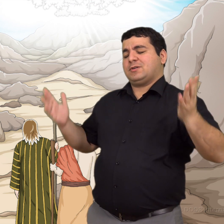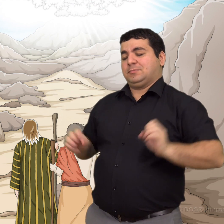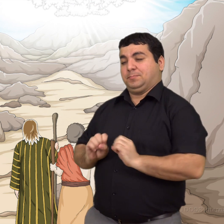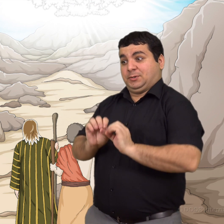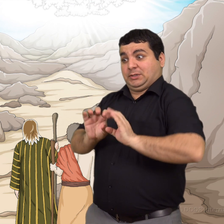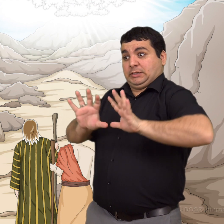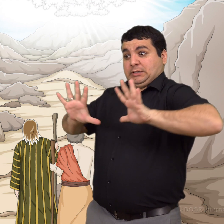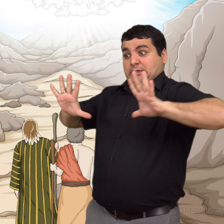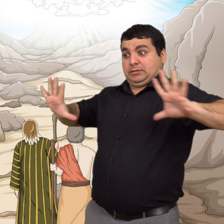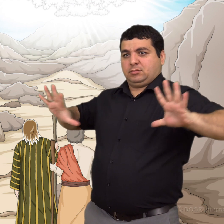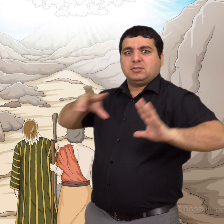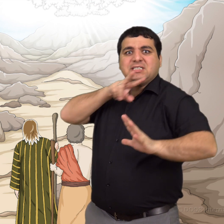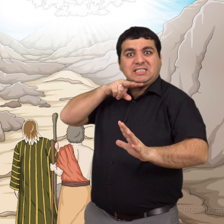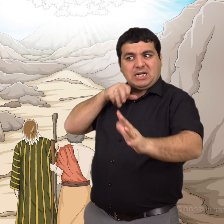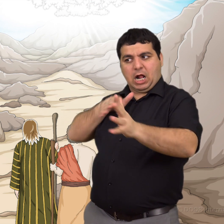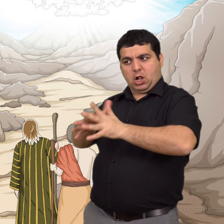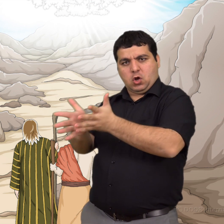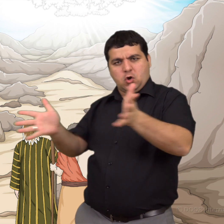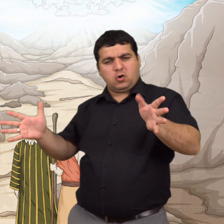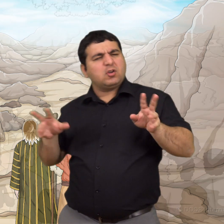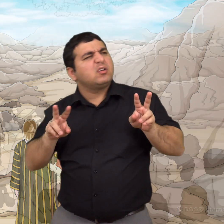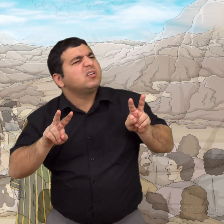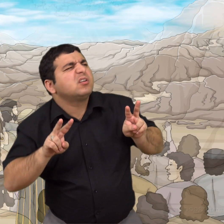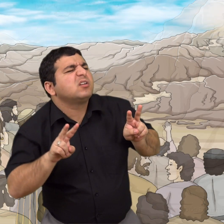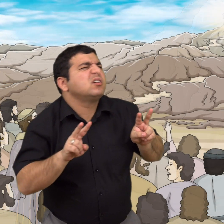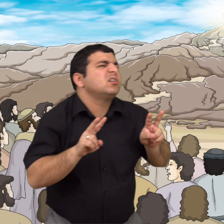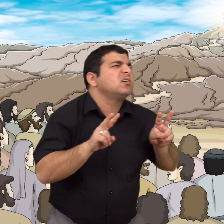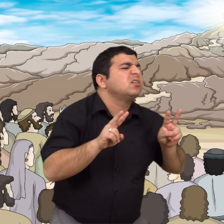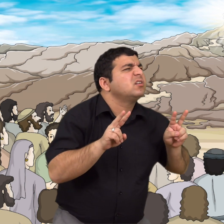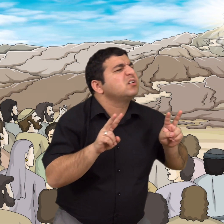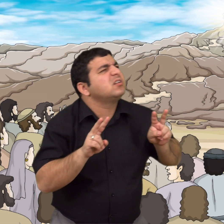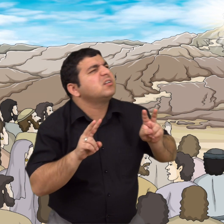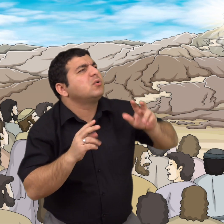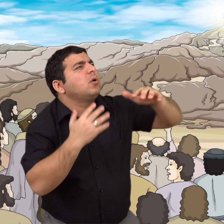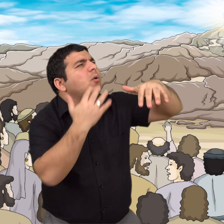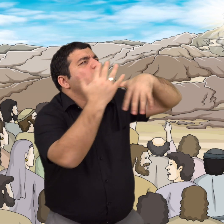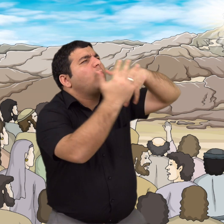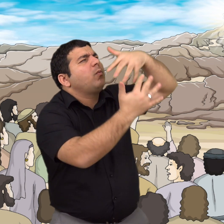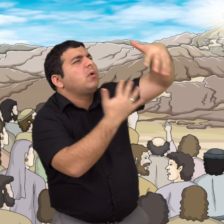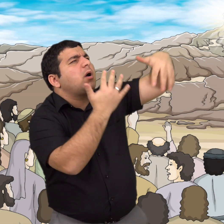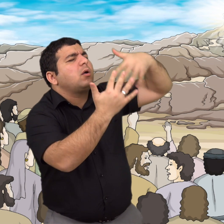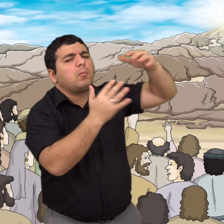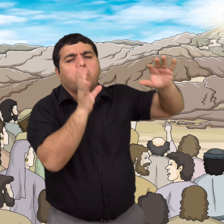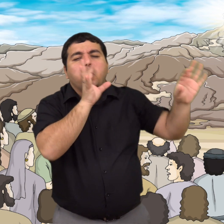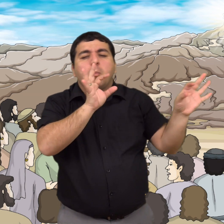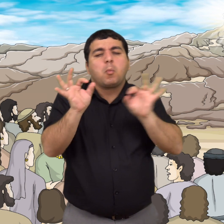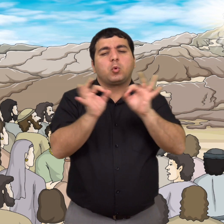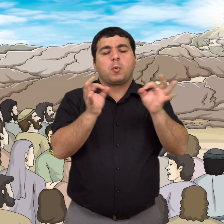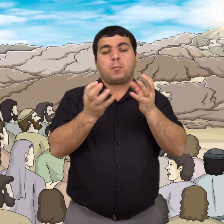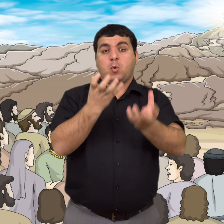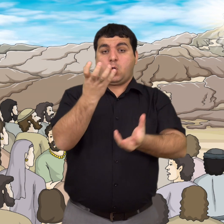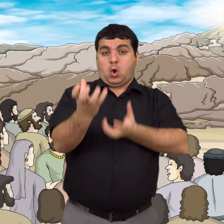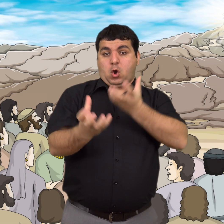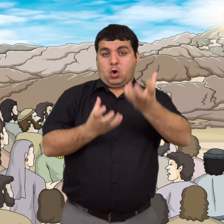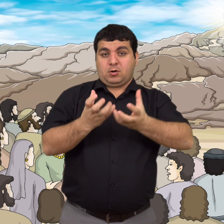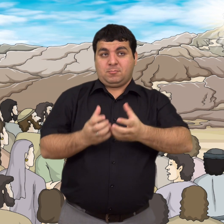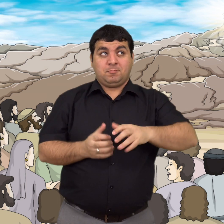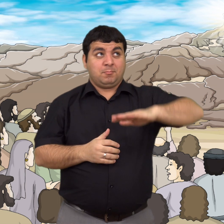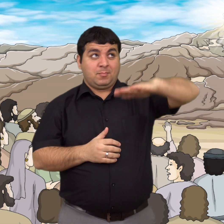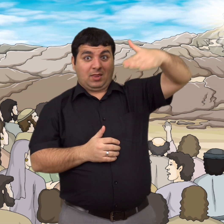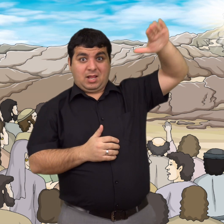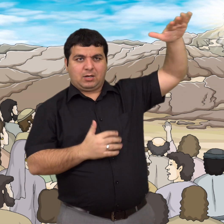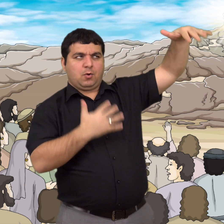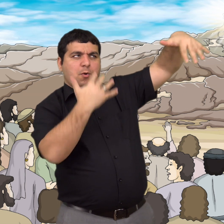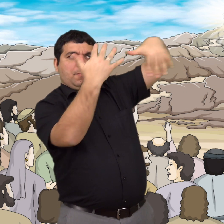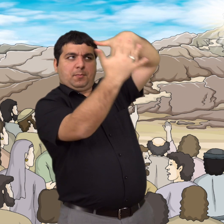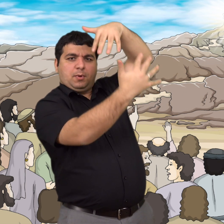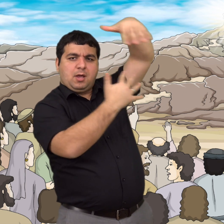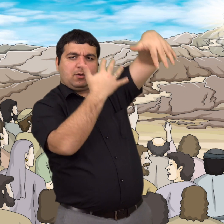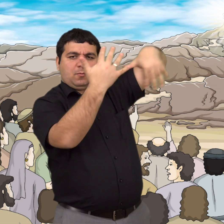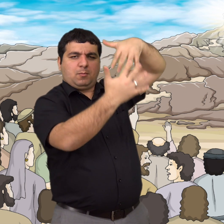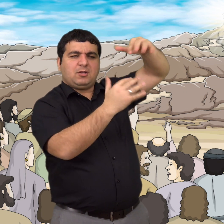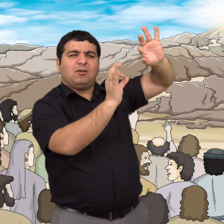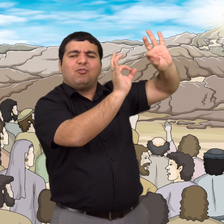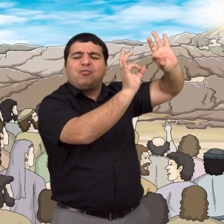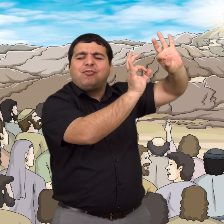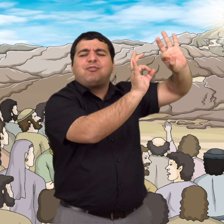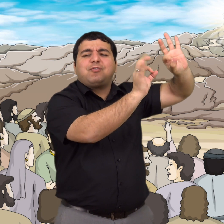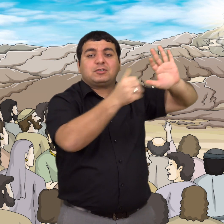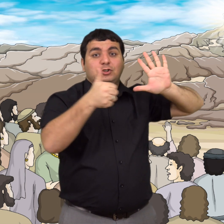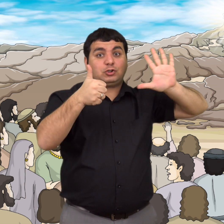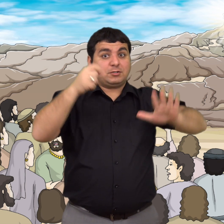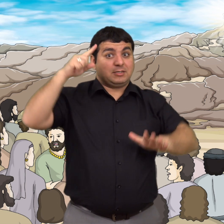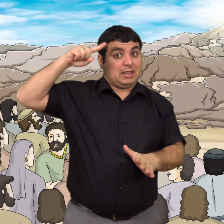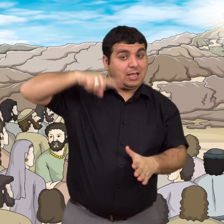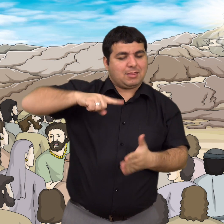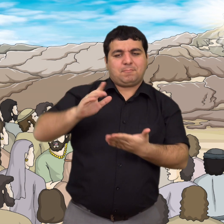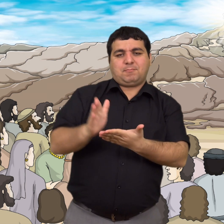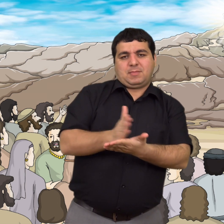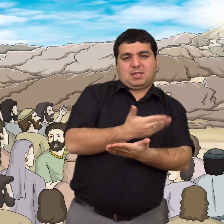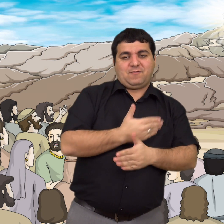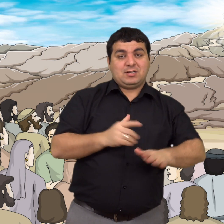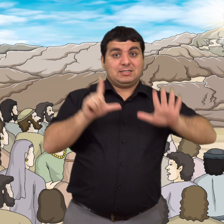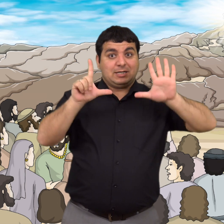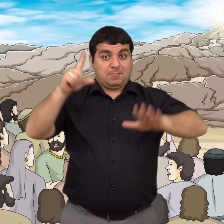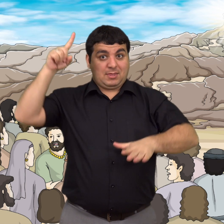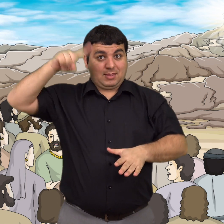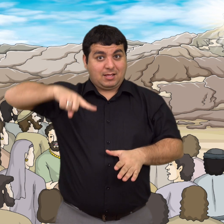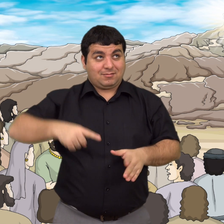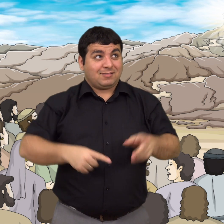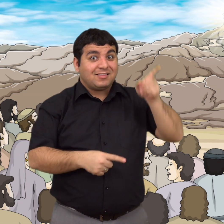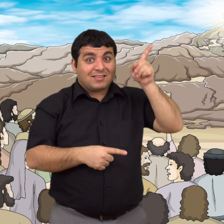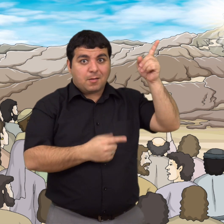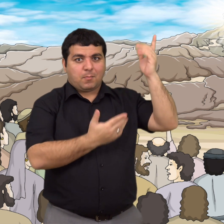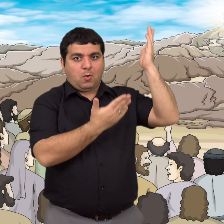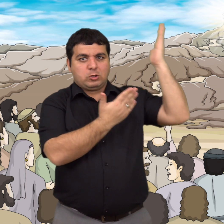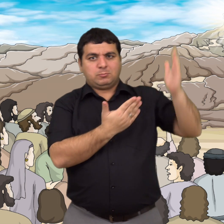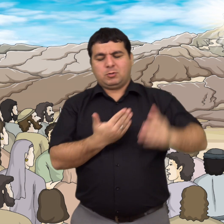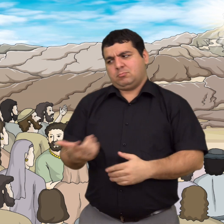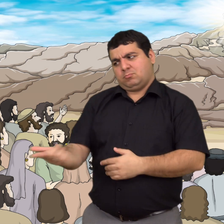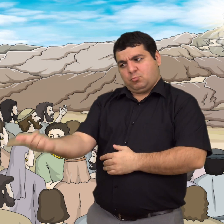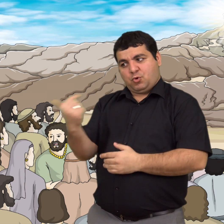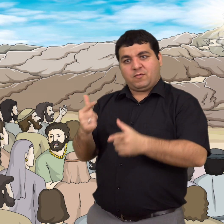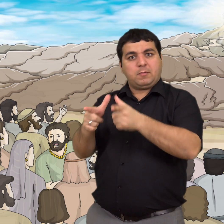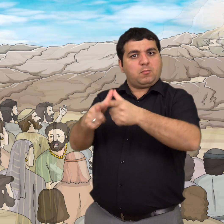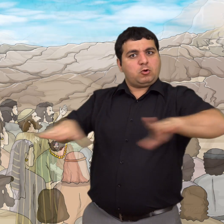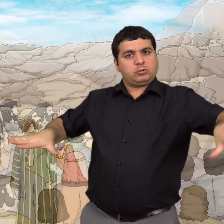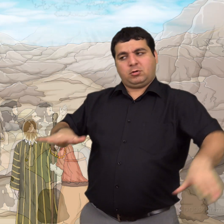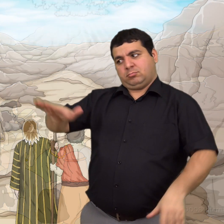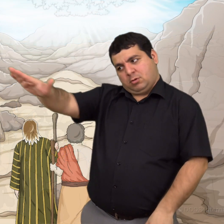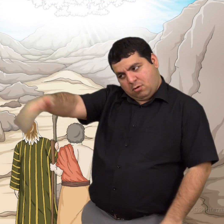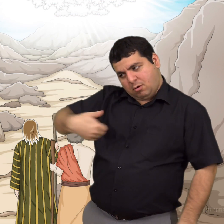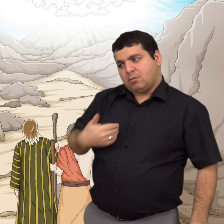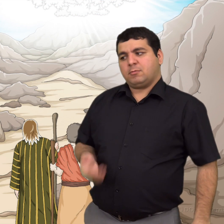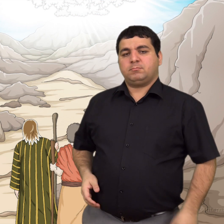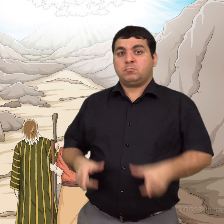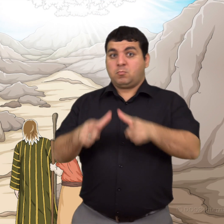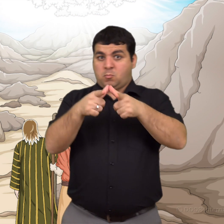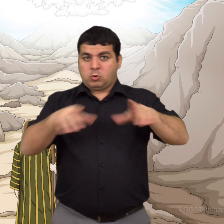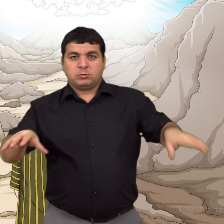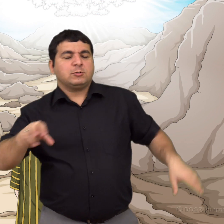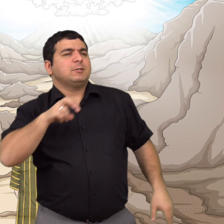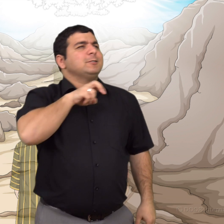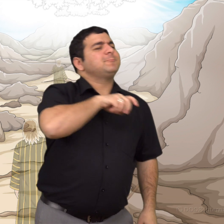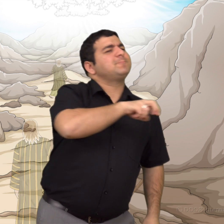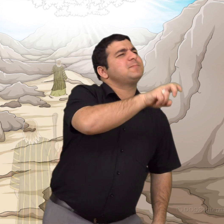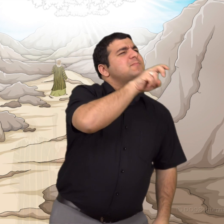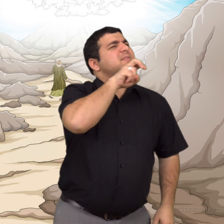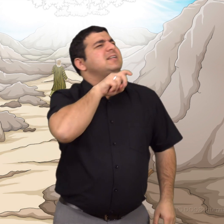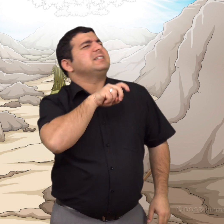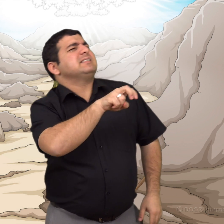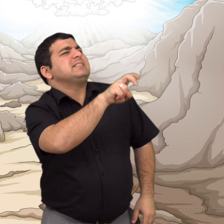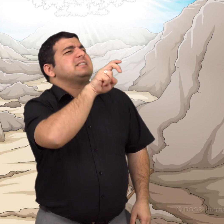And the sight of the glory of the LORD was like a consuming fire on the mountaintop in the eyes of the Israelites.